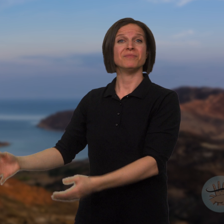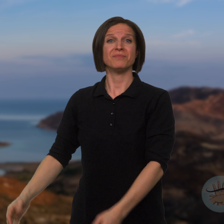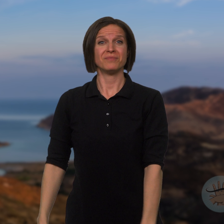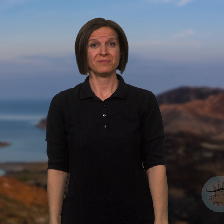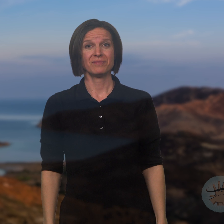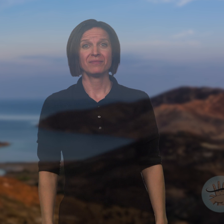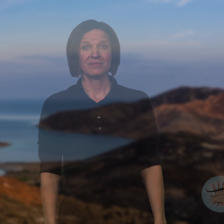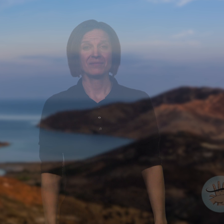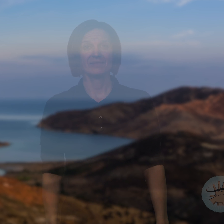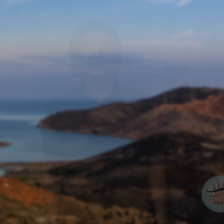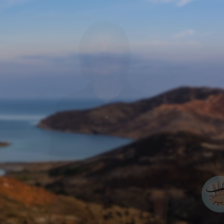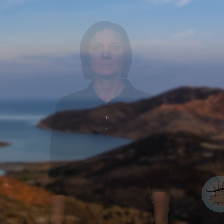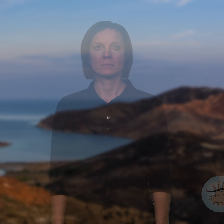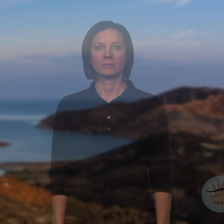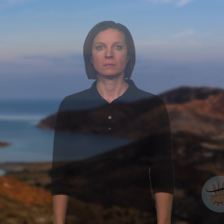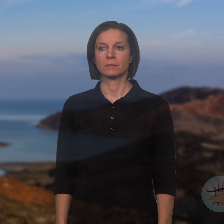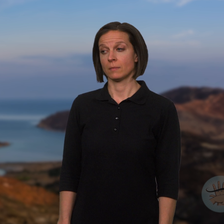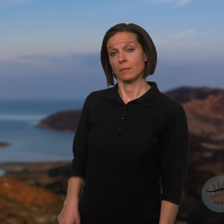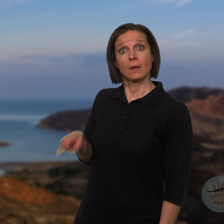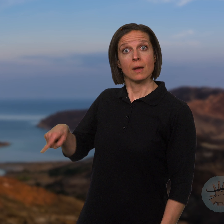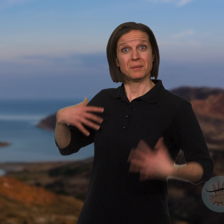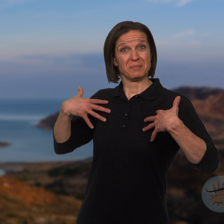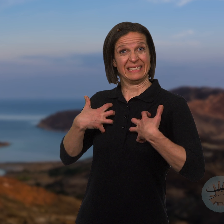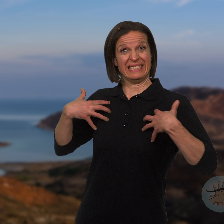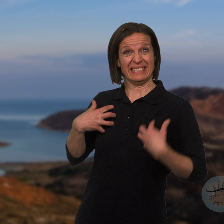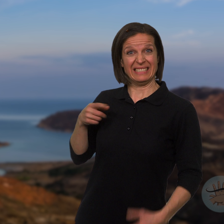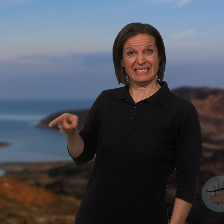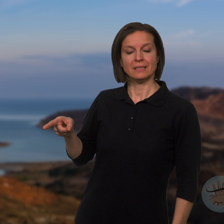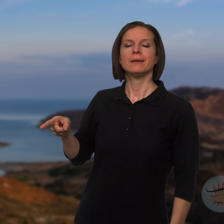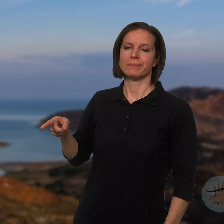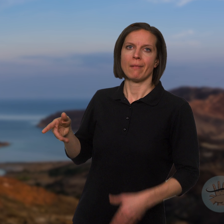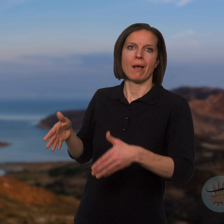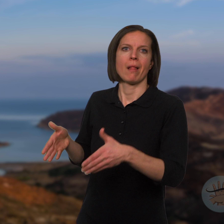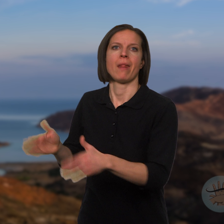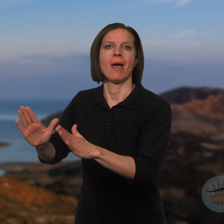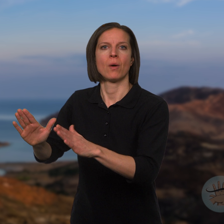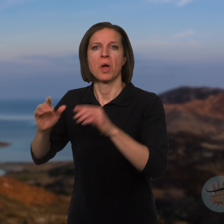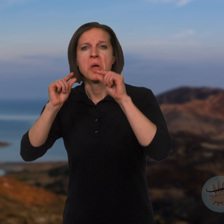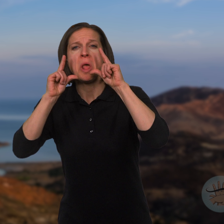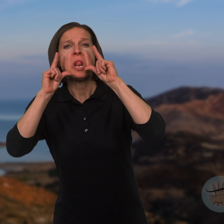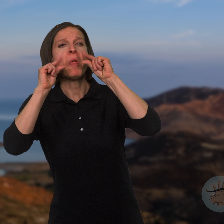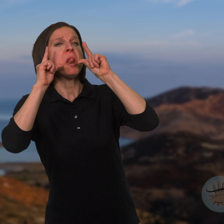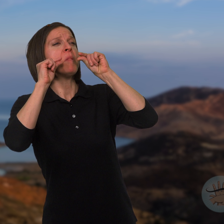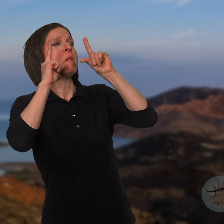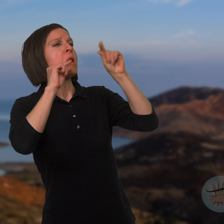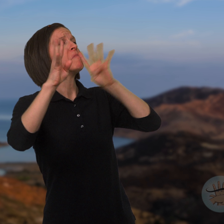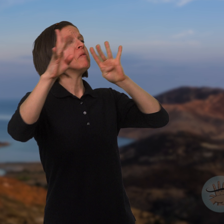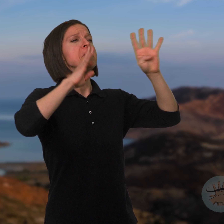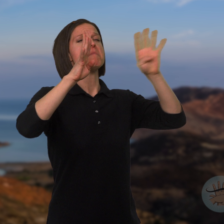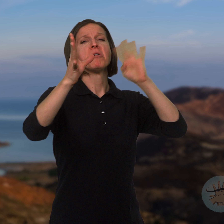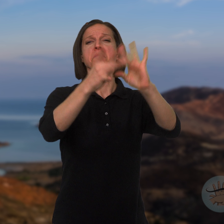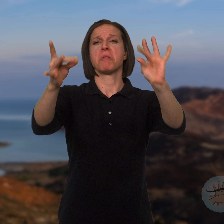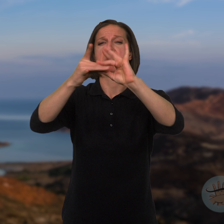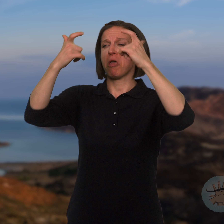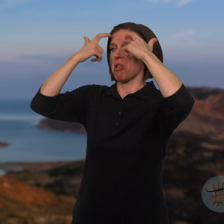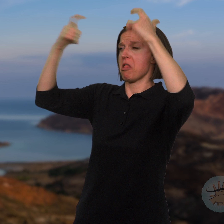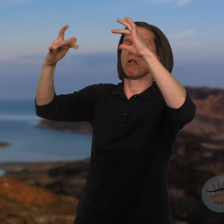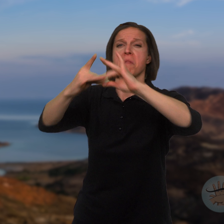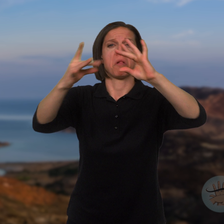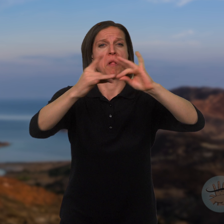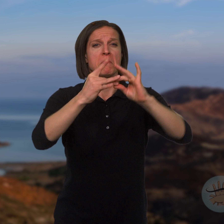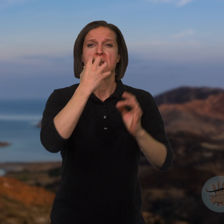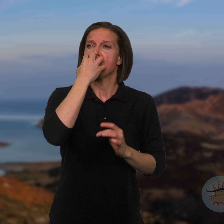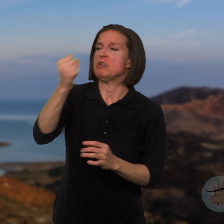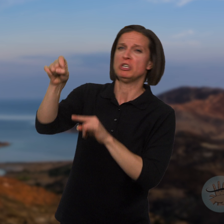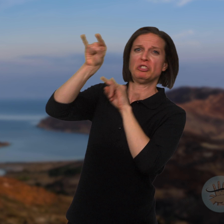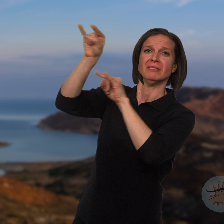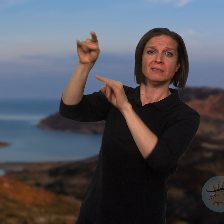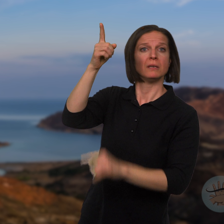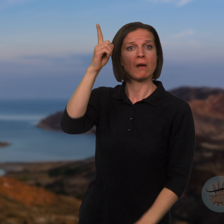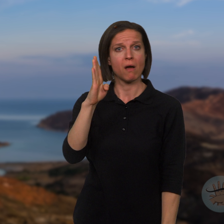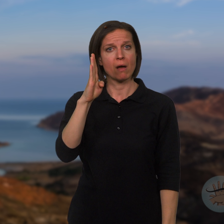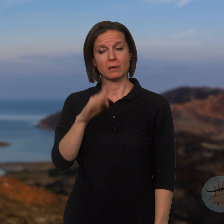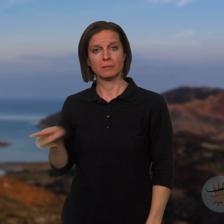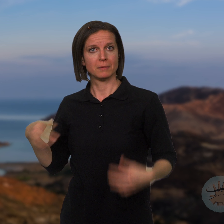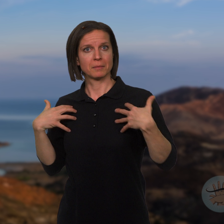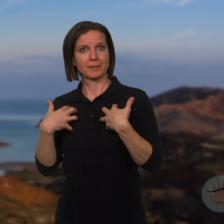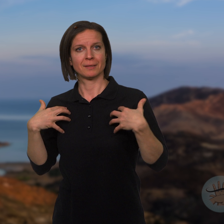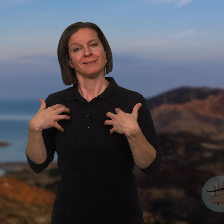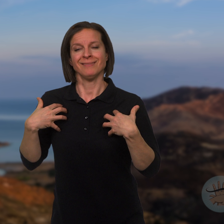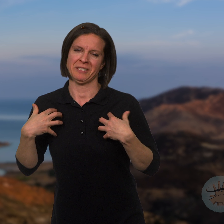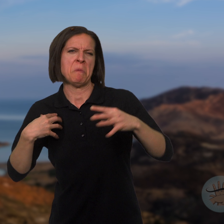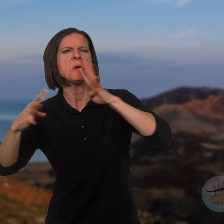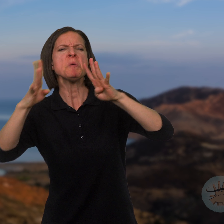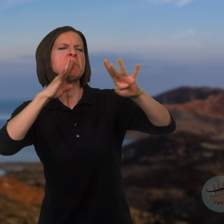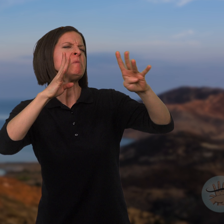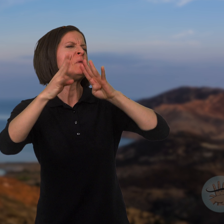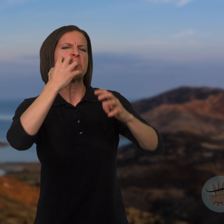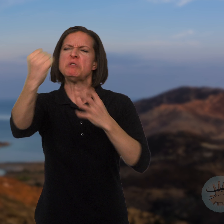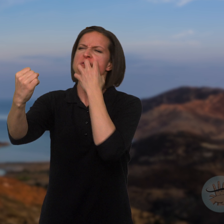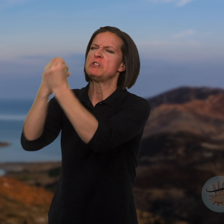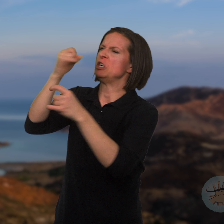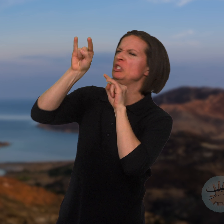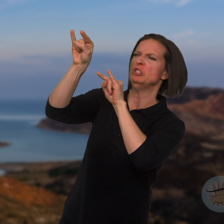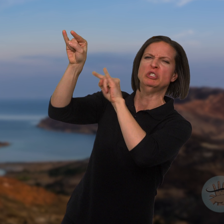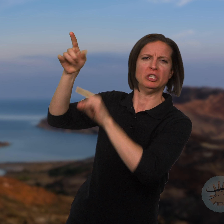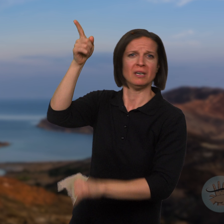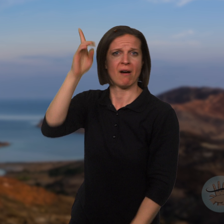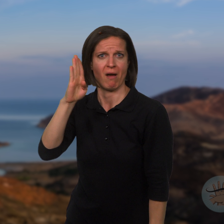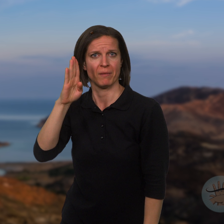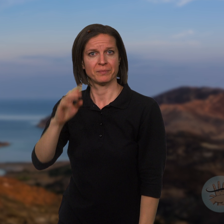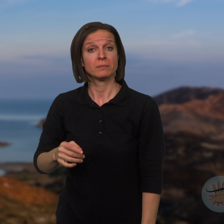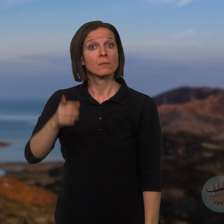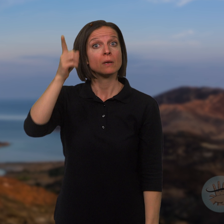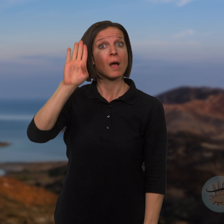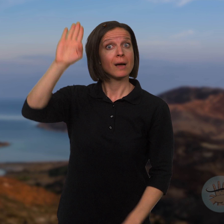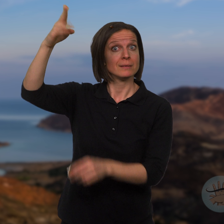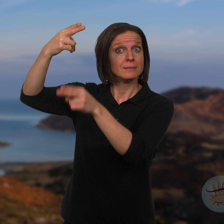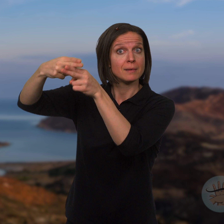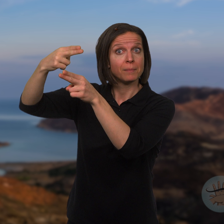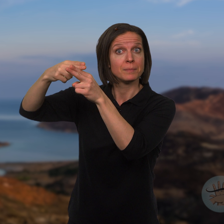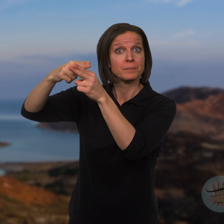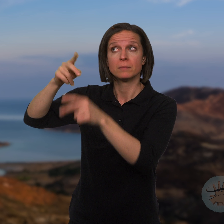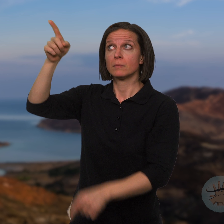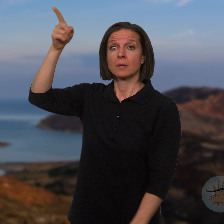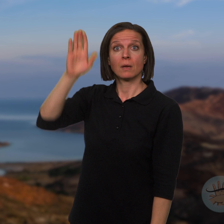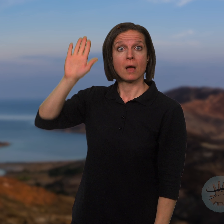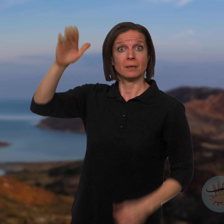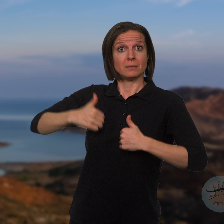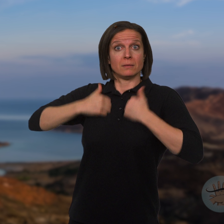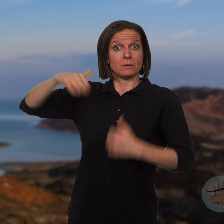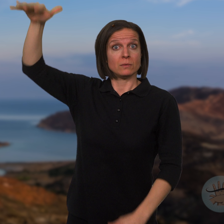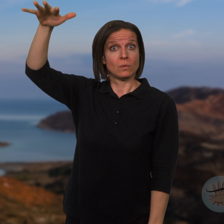The beast was given a mouth to speak arrogant and blasphemous words, and authority to act for 42 months.